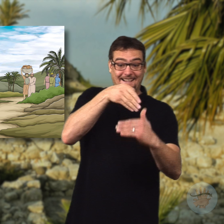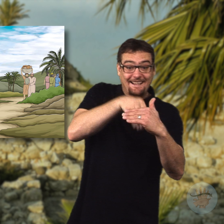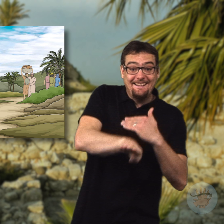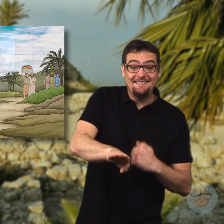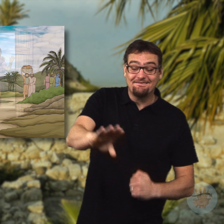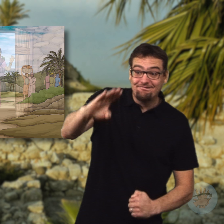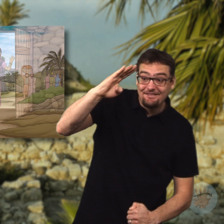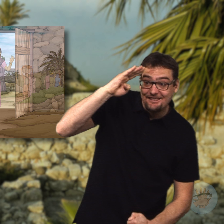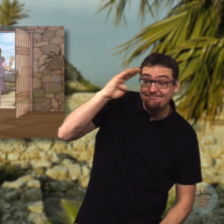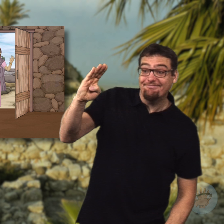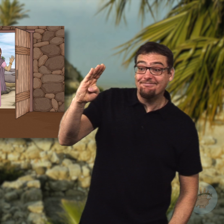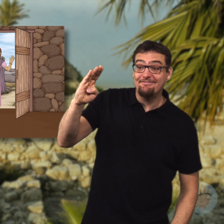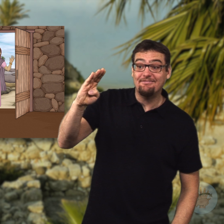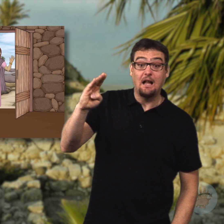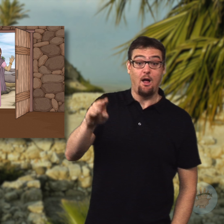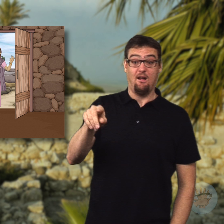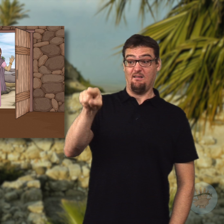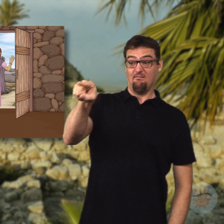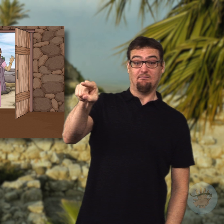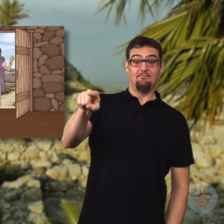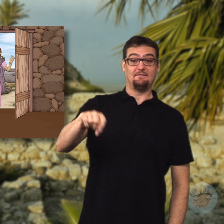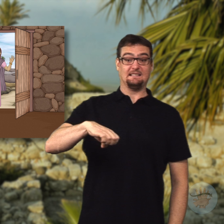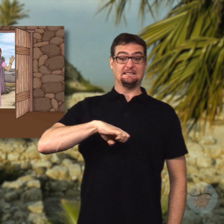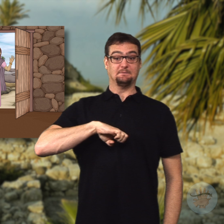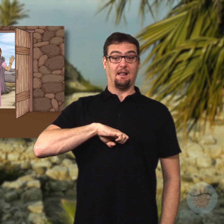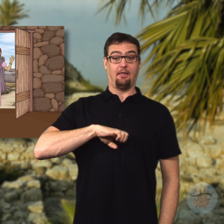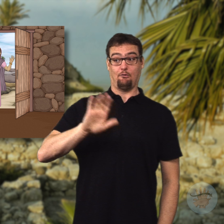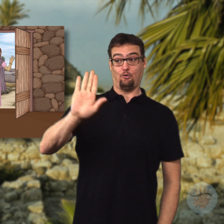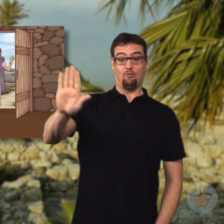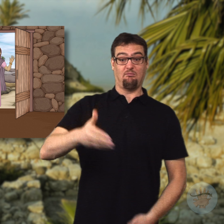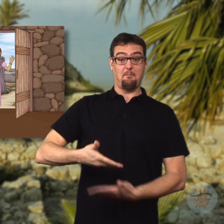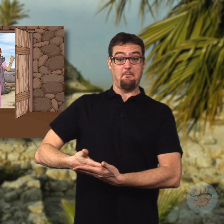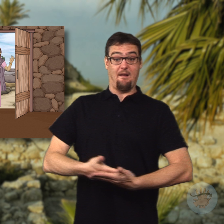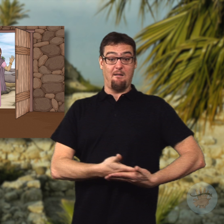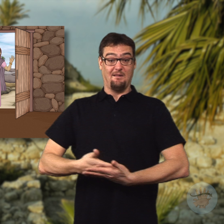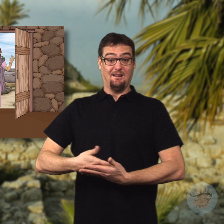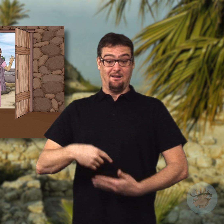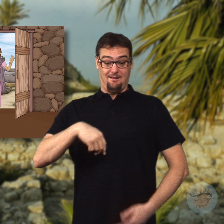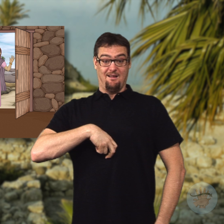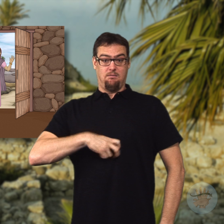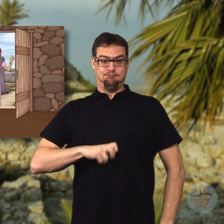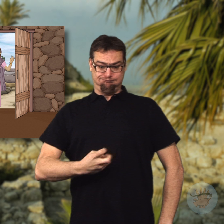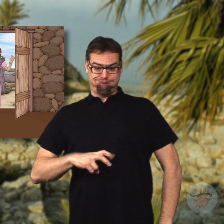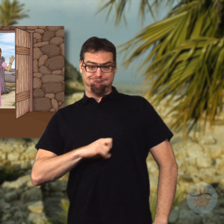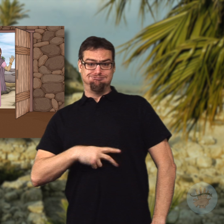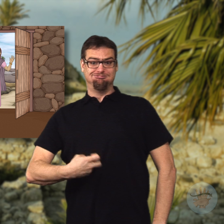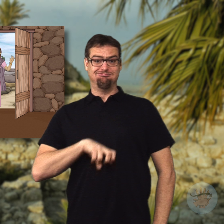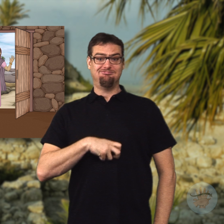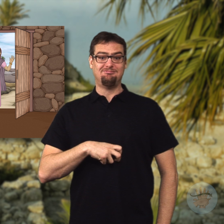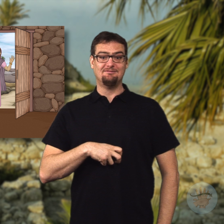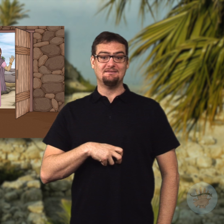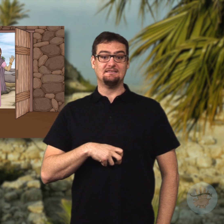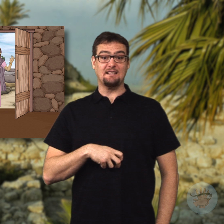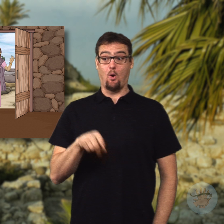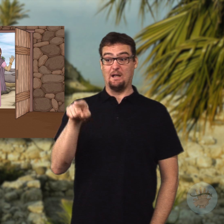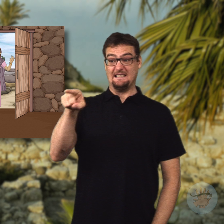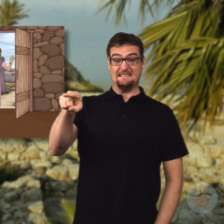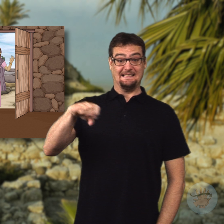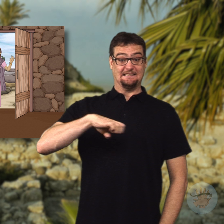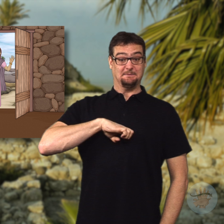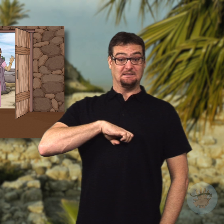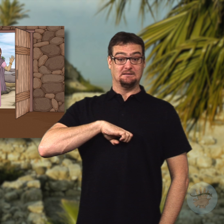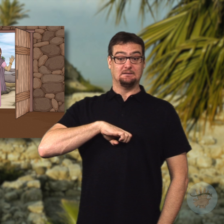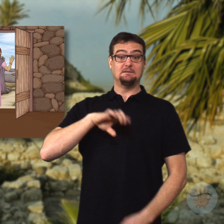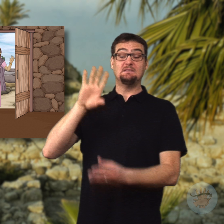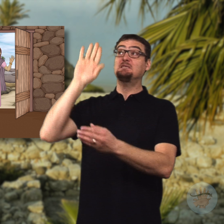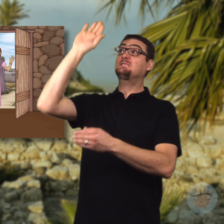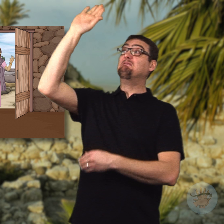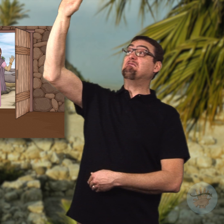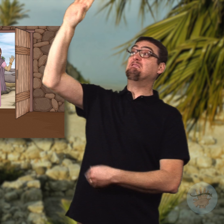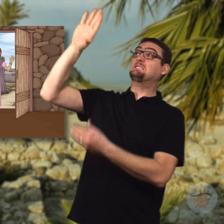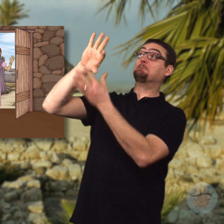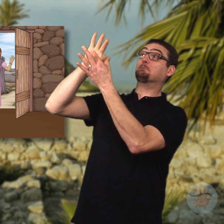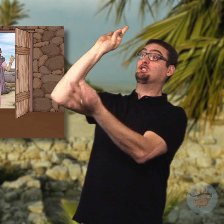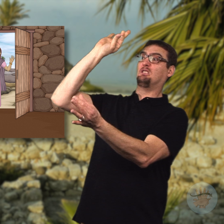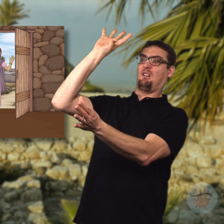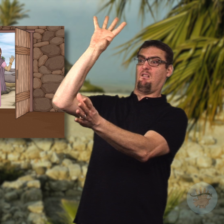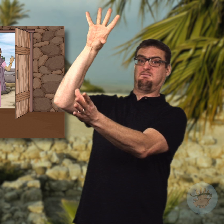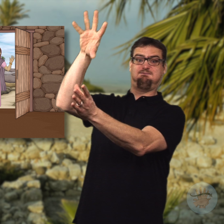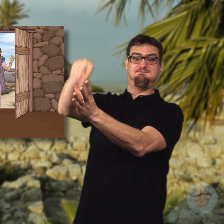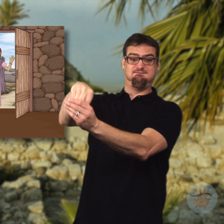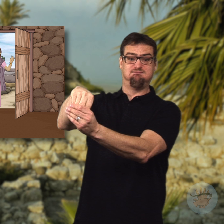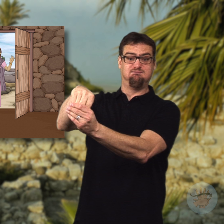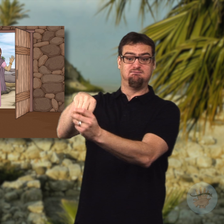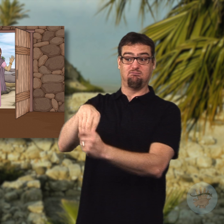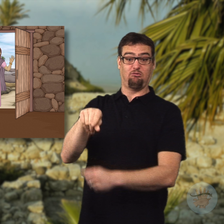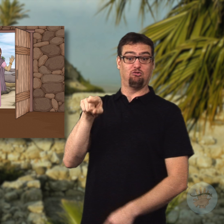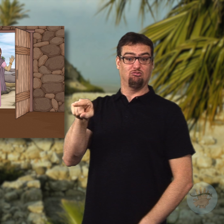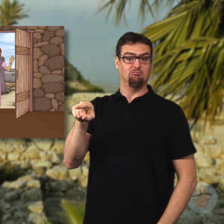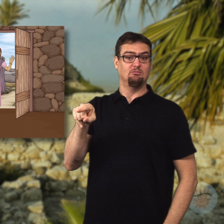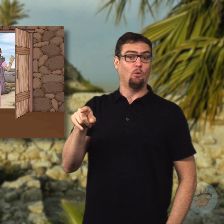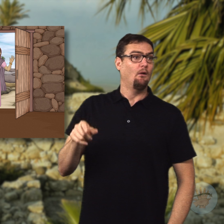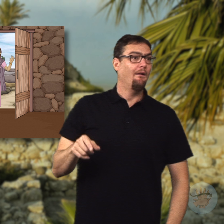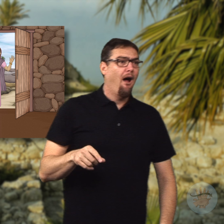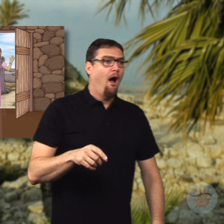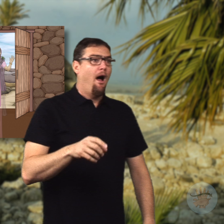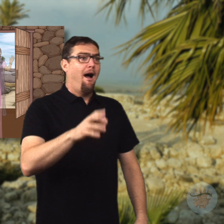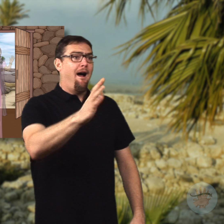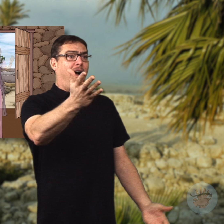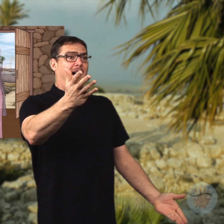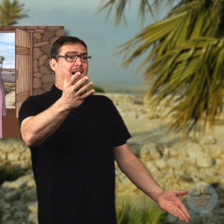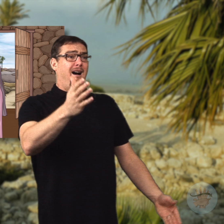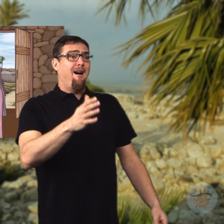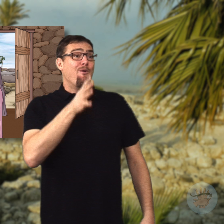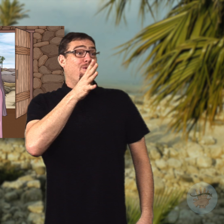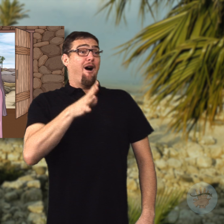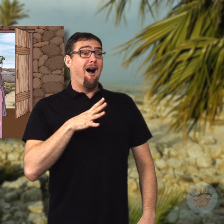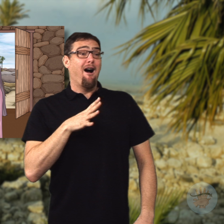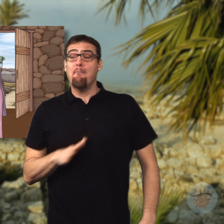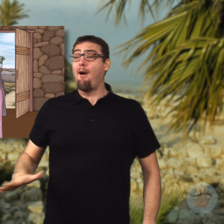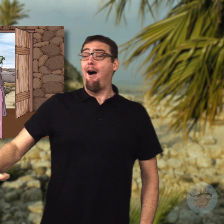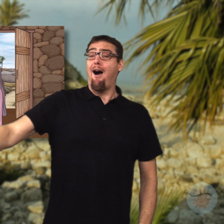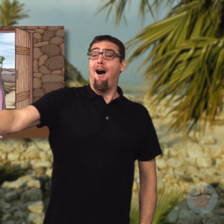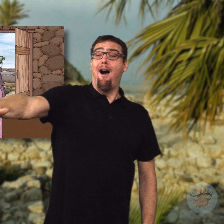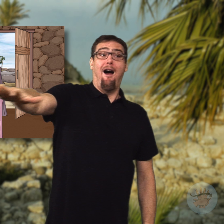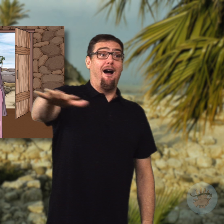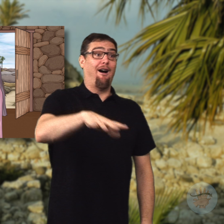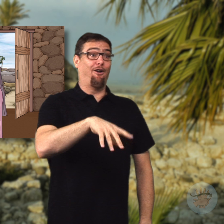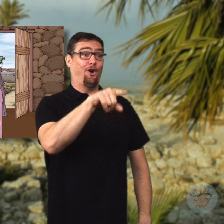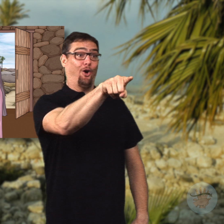When Elizabeth heard Mary’s greeting, the baby leaped in her womb, and Elizabeth was filled with the Holy Spirit.